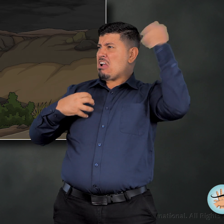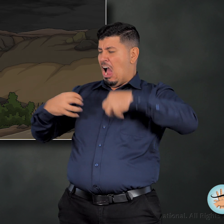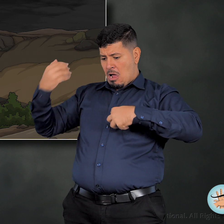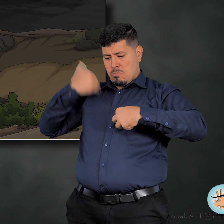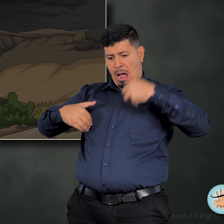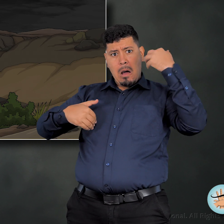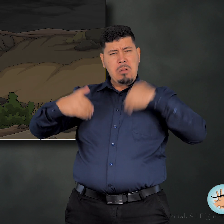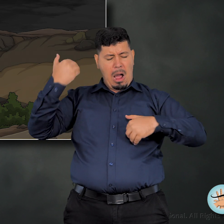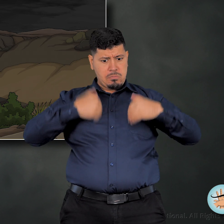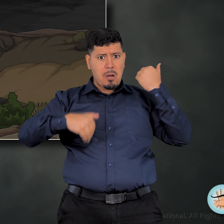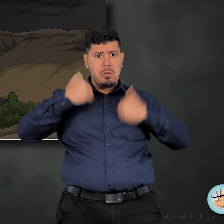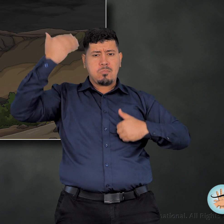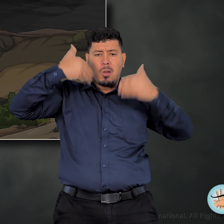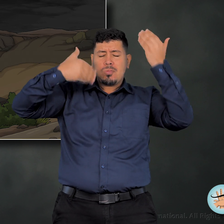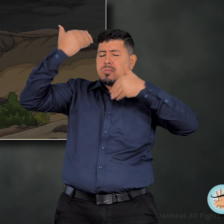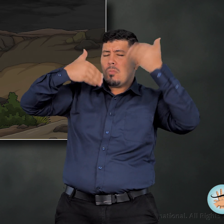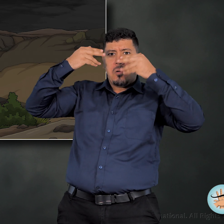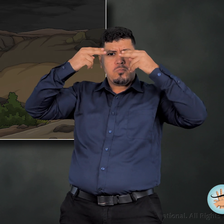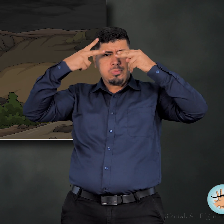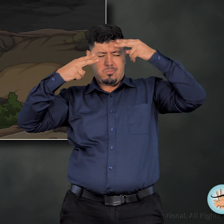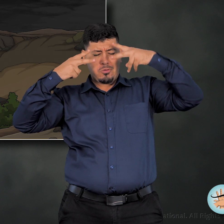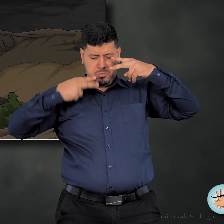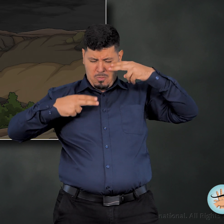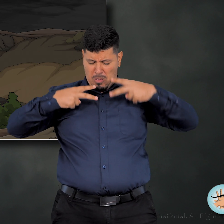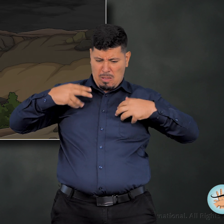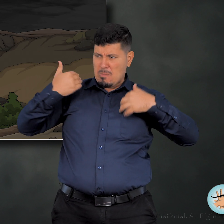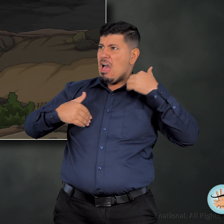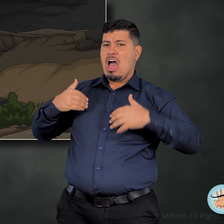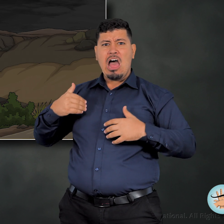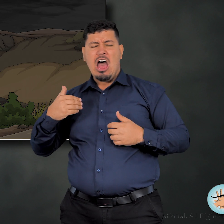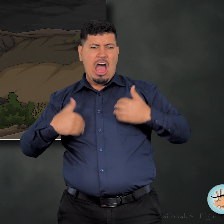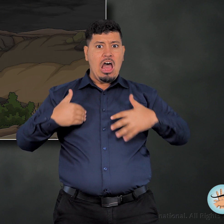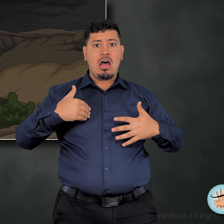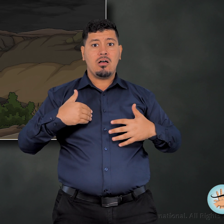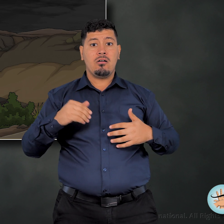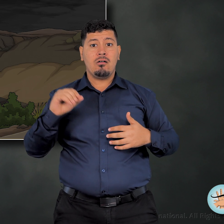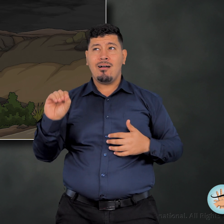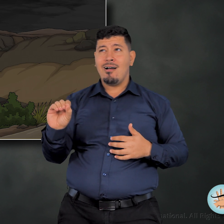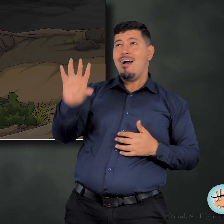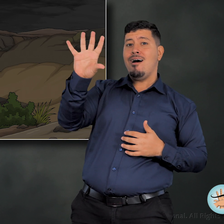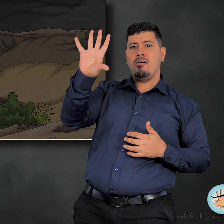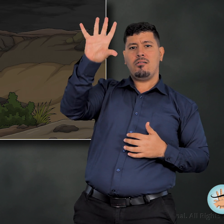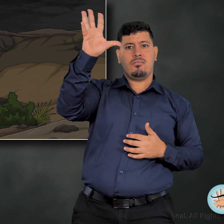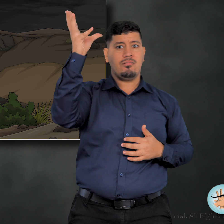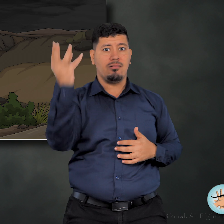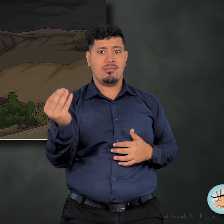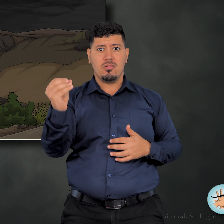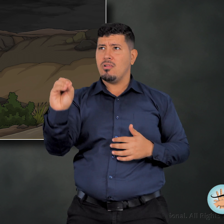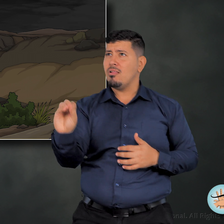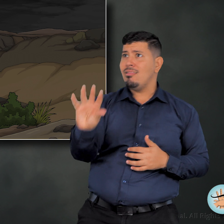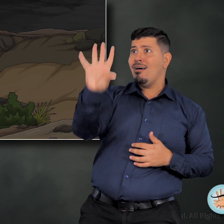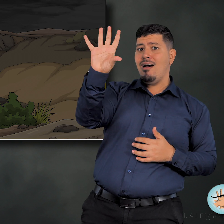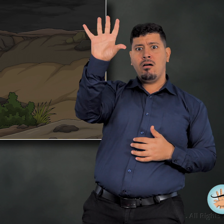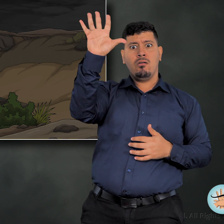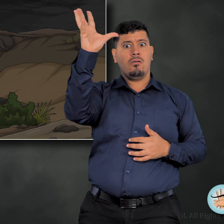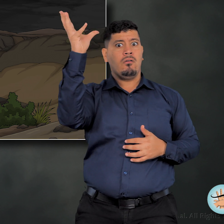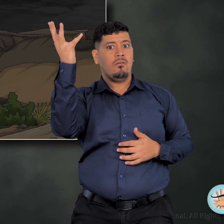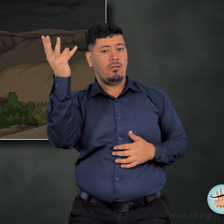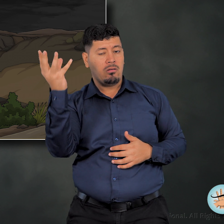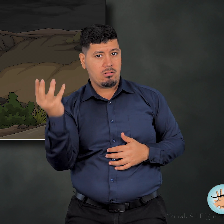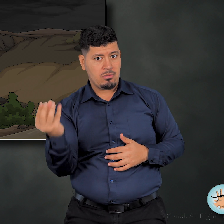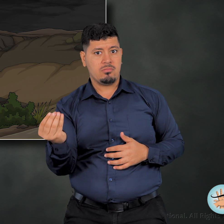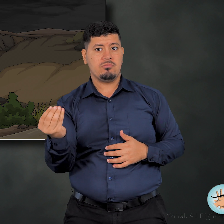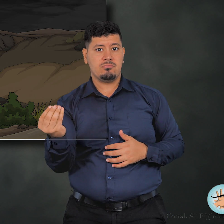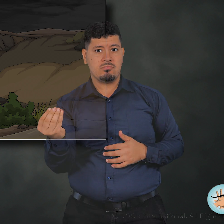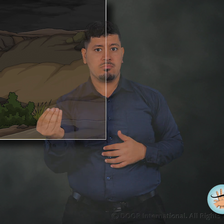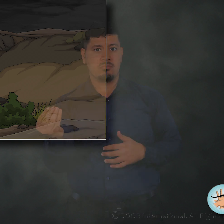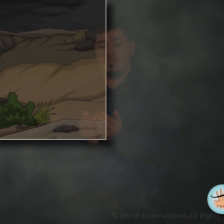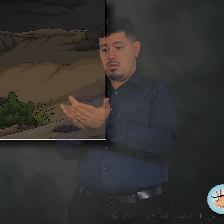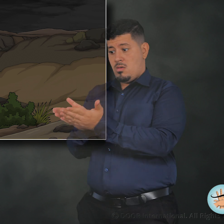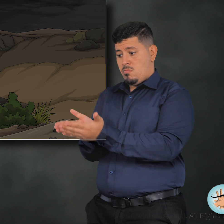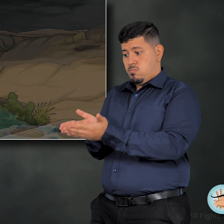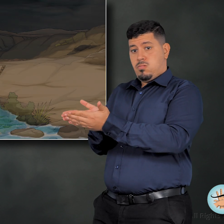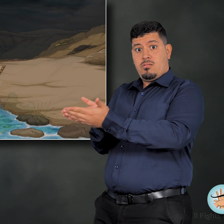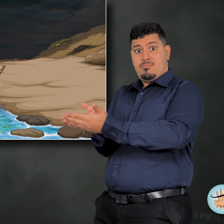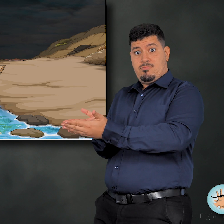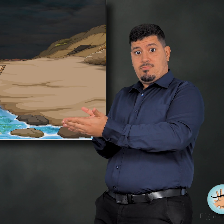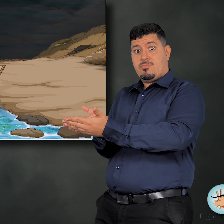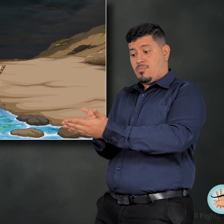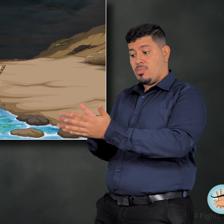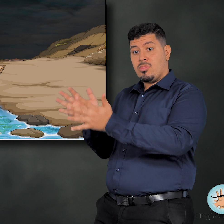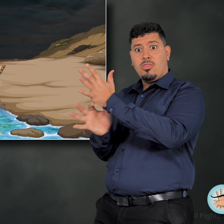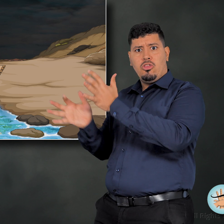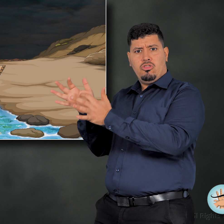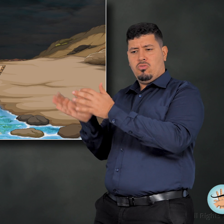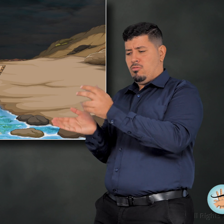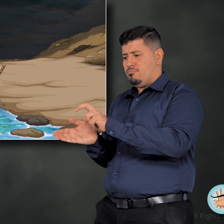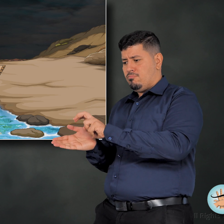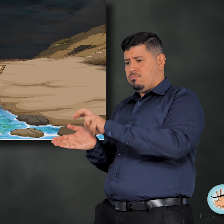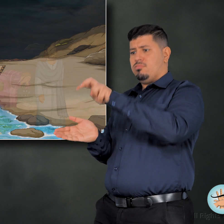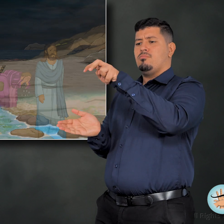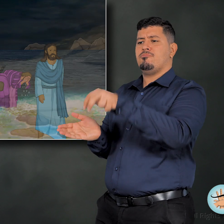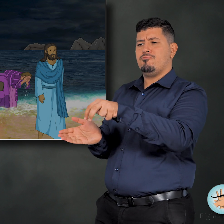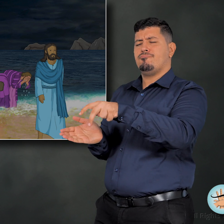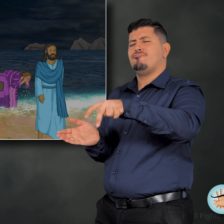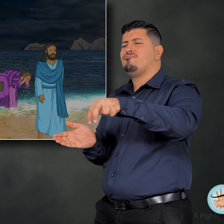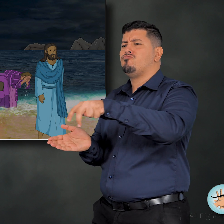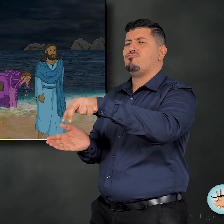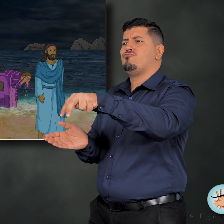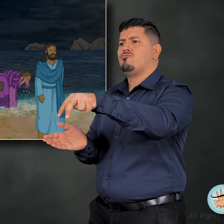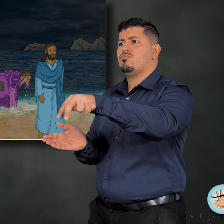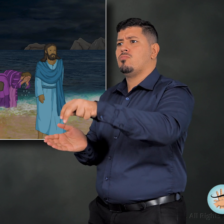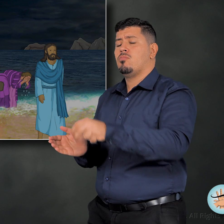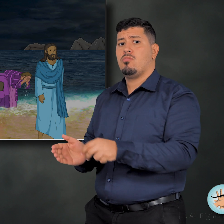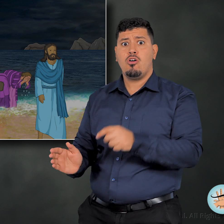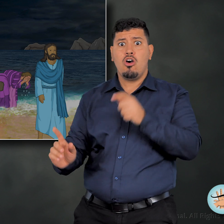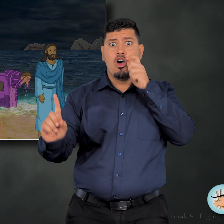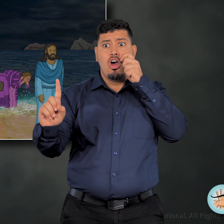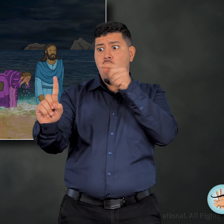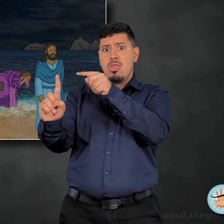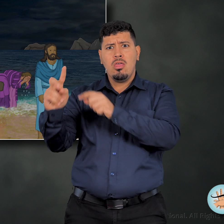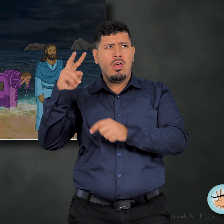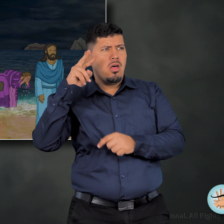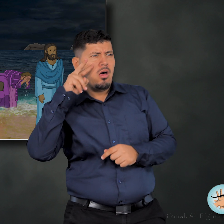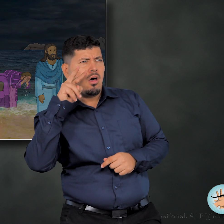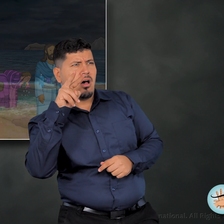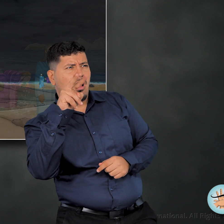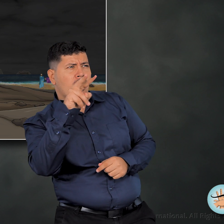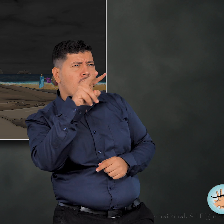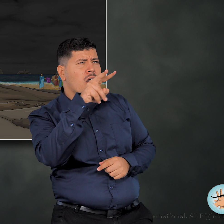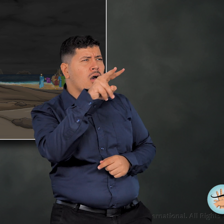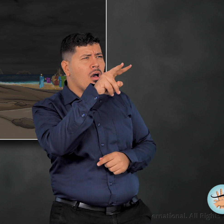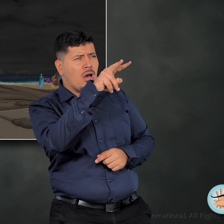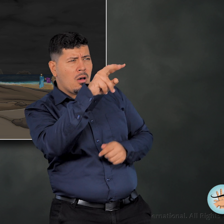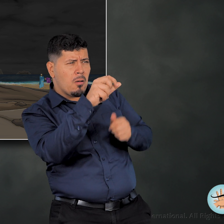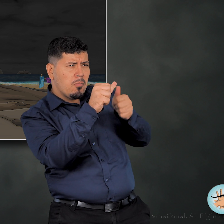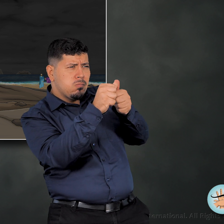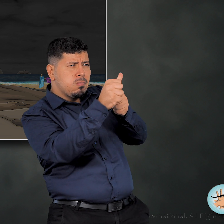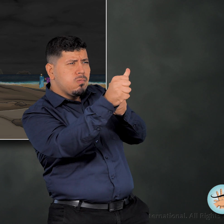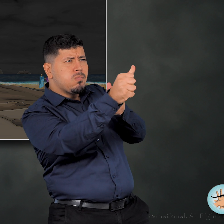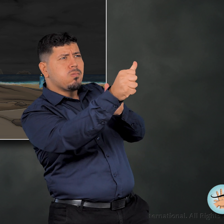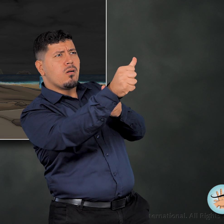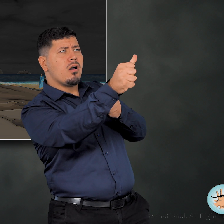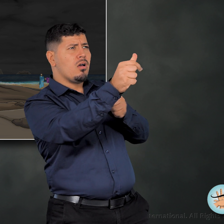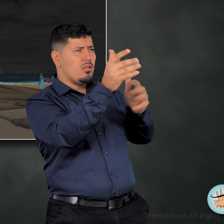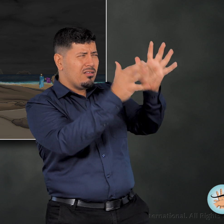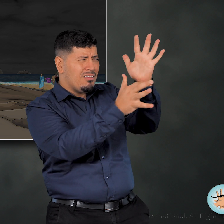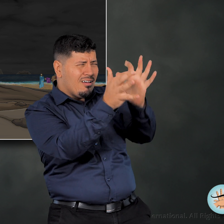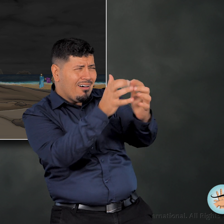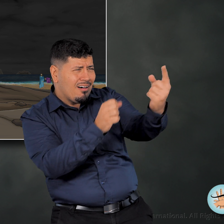When the man saw Jesus from a distance, he ran and fell on his knees before Him.